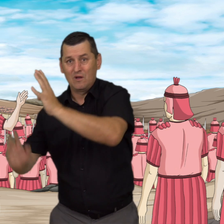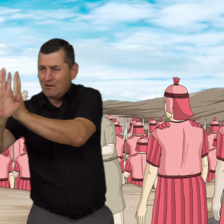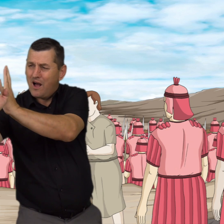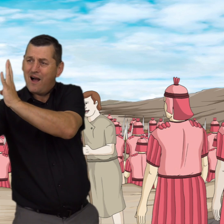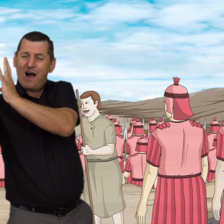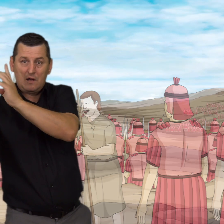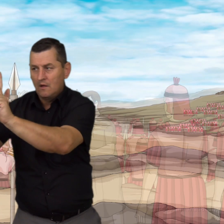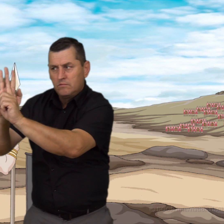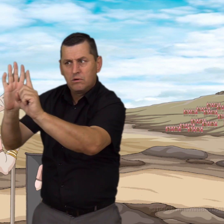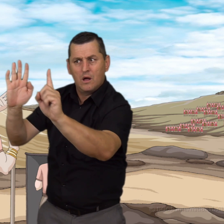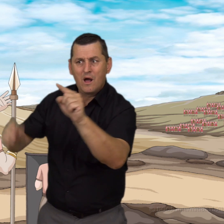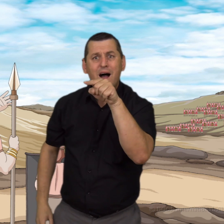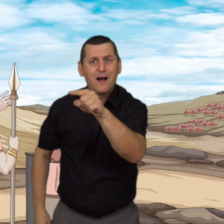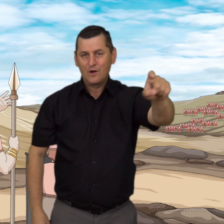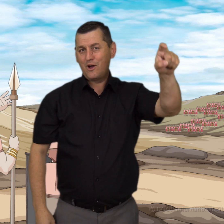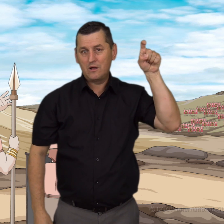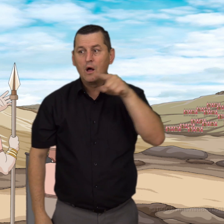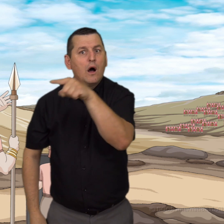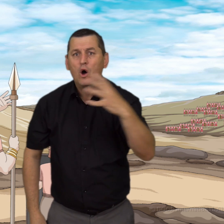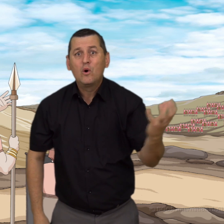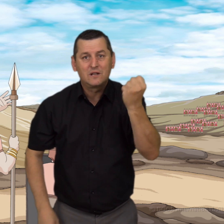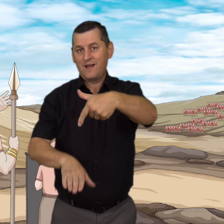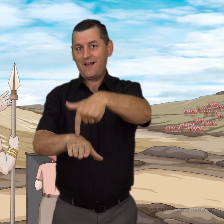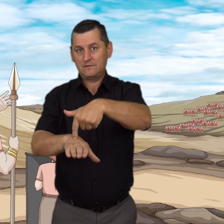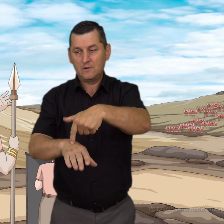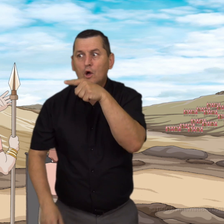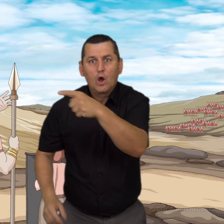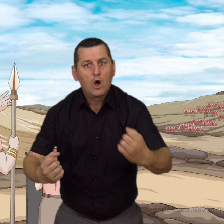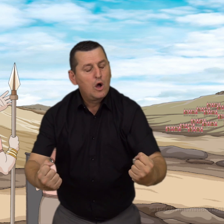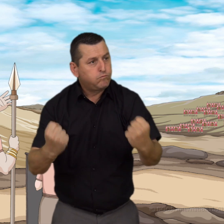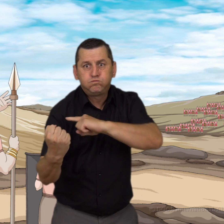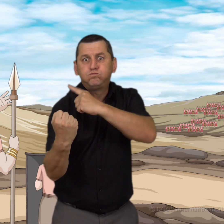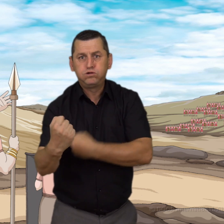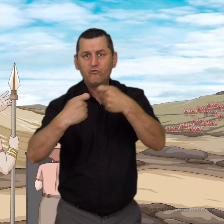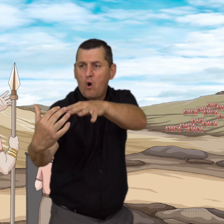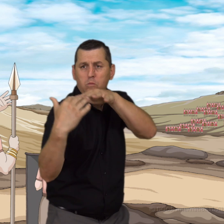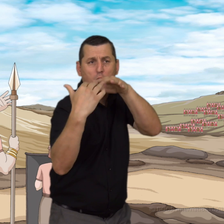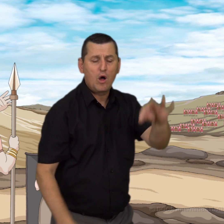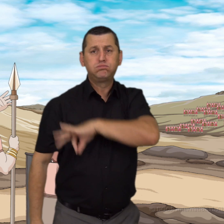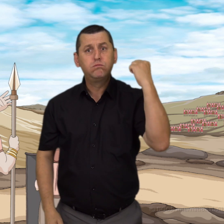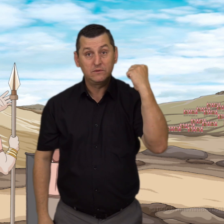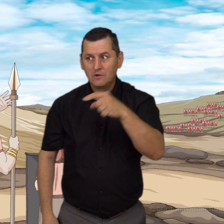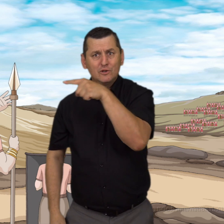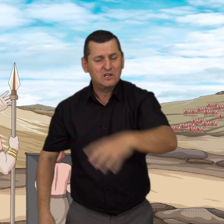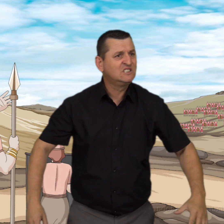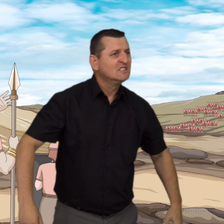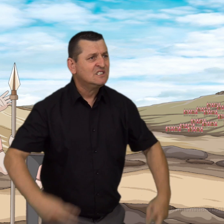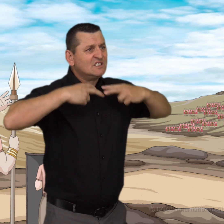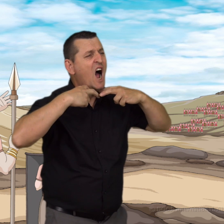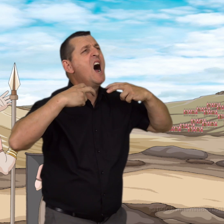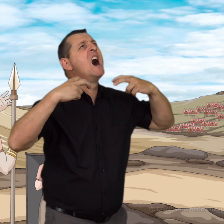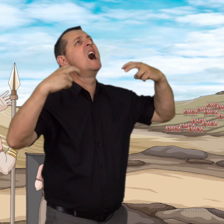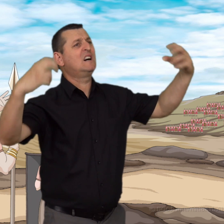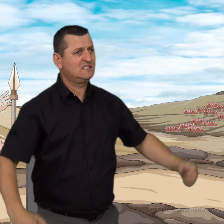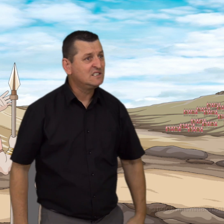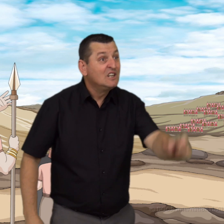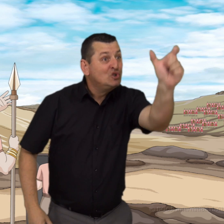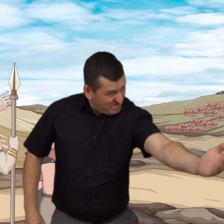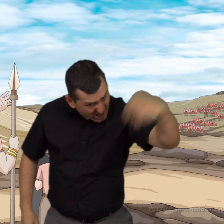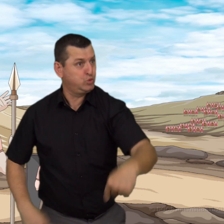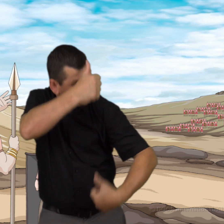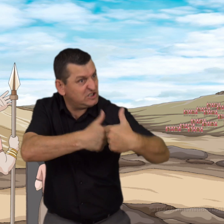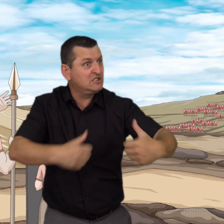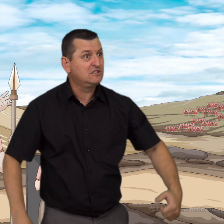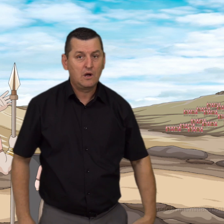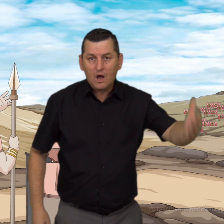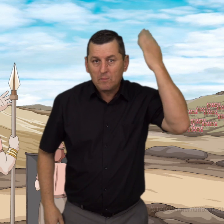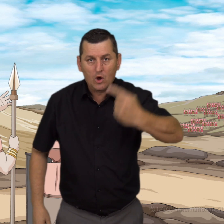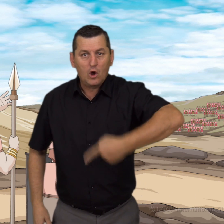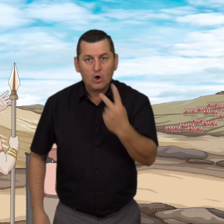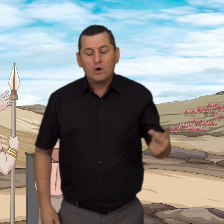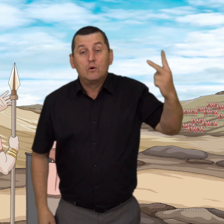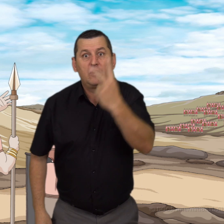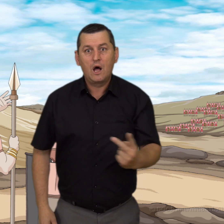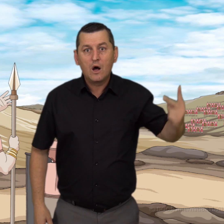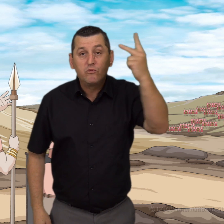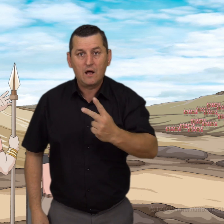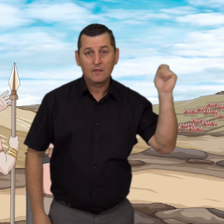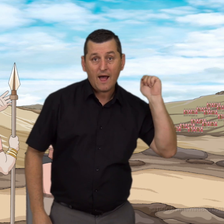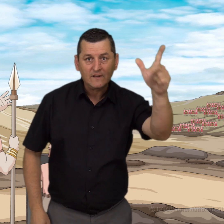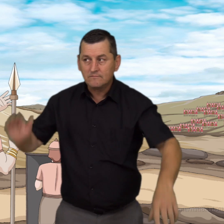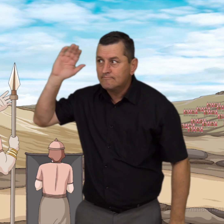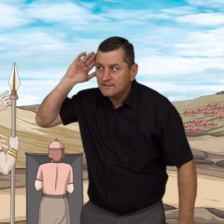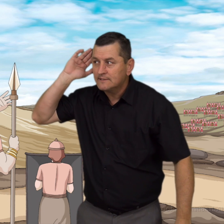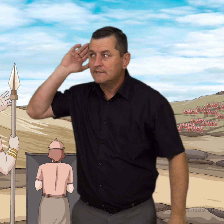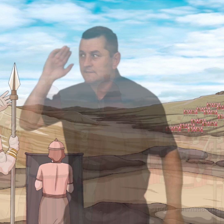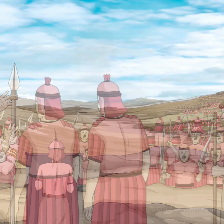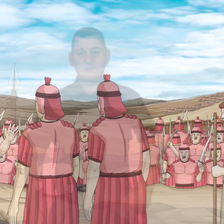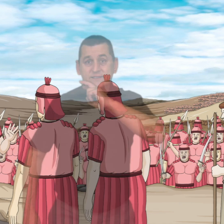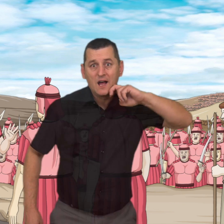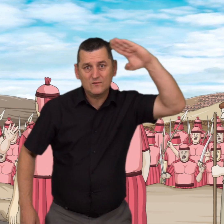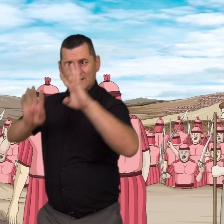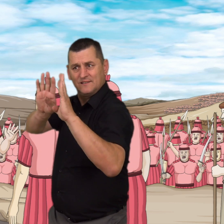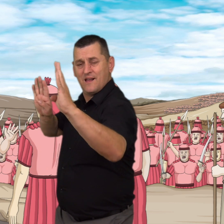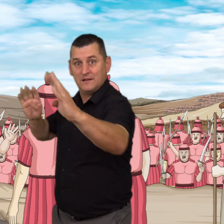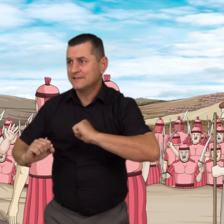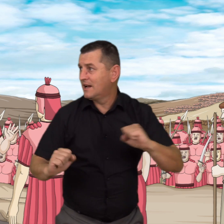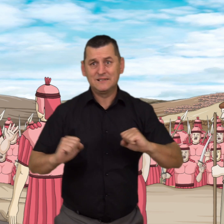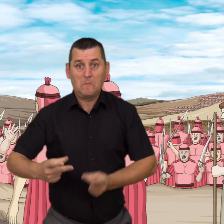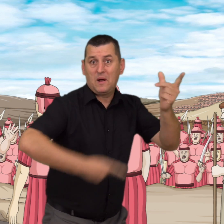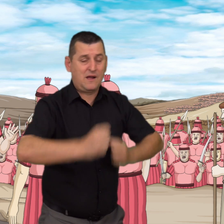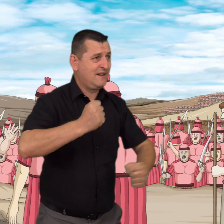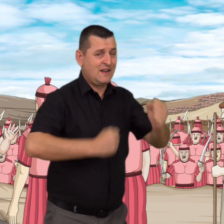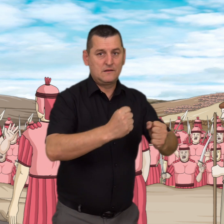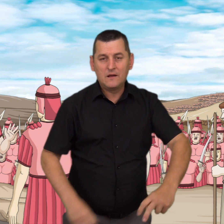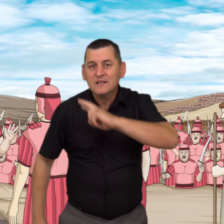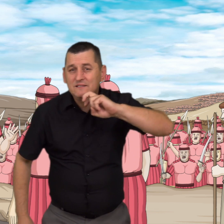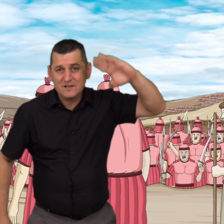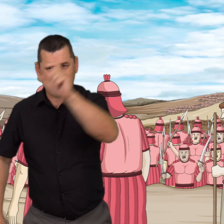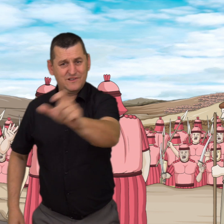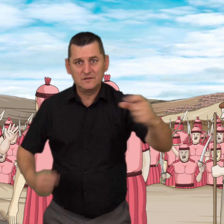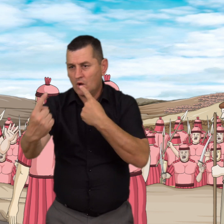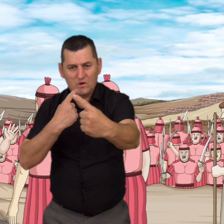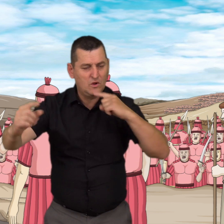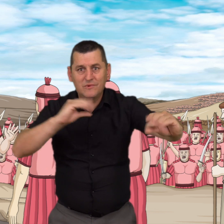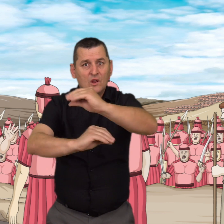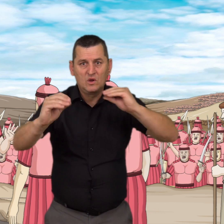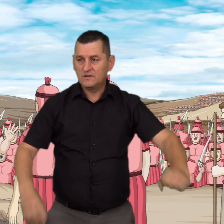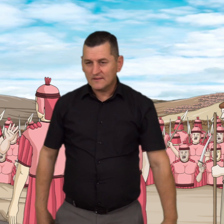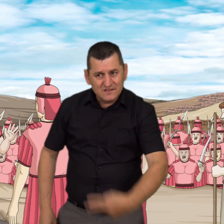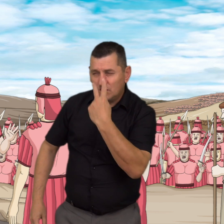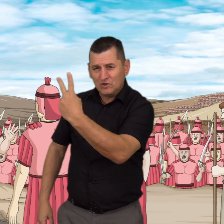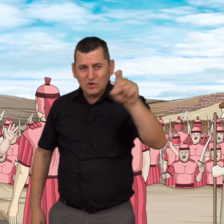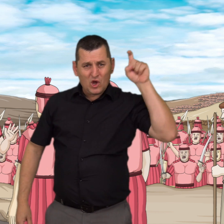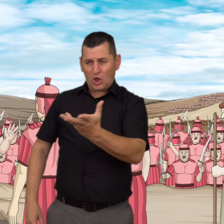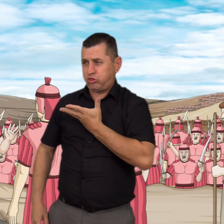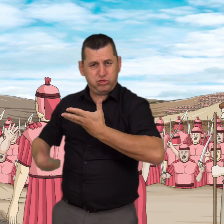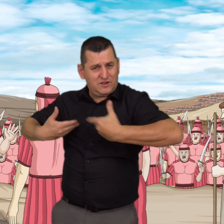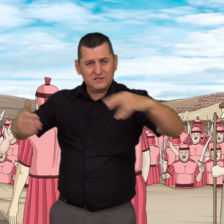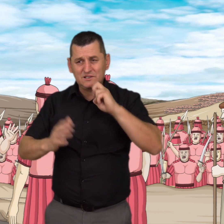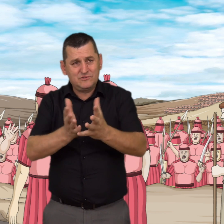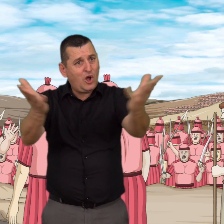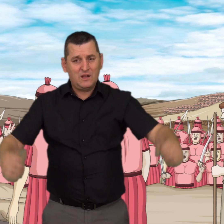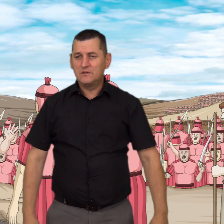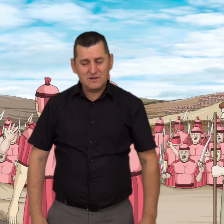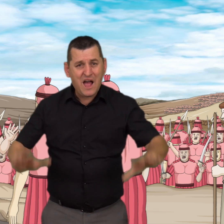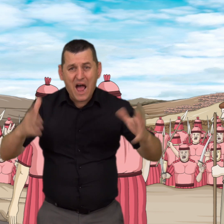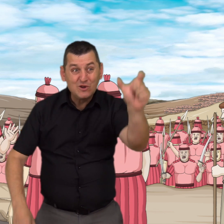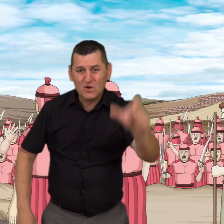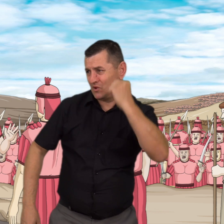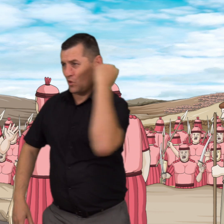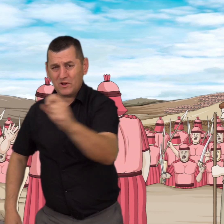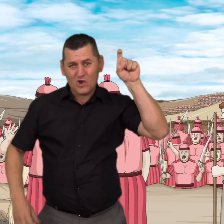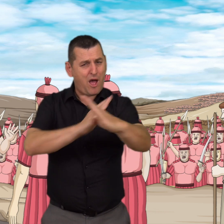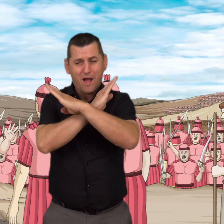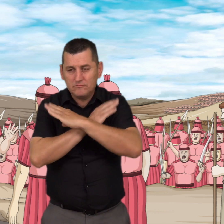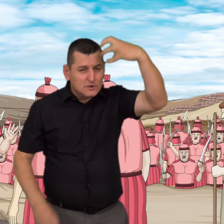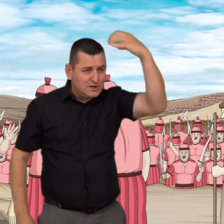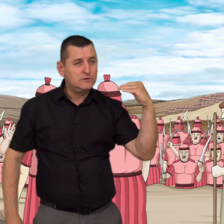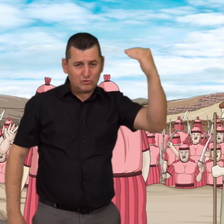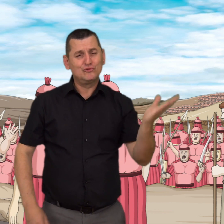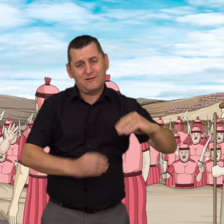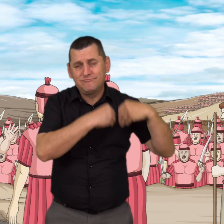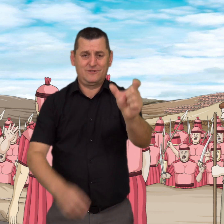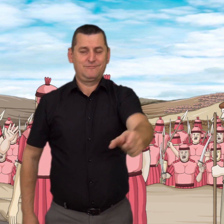And as he was speaking with them, suddenly the champion named Goliath, the Philistine from Gath, came forward from the Philistines and shouted his usual words, which David also heard. When all the men of Israel saw Goliath, they fled from him in great fear. Now the men of Israel had been saying, “Do you see this man who keeps coming out to defy Israel?